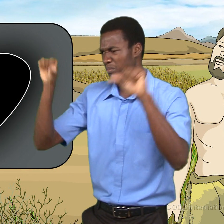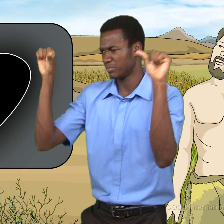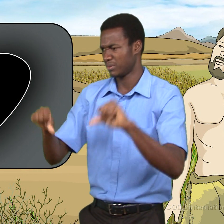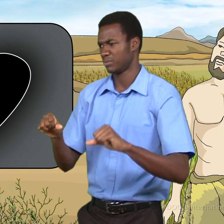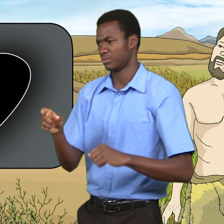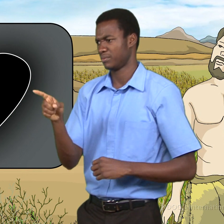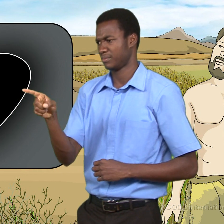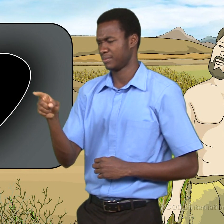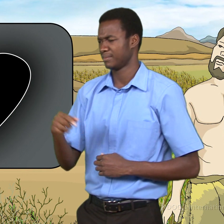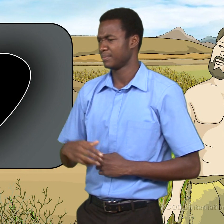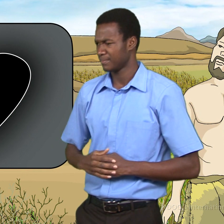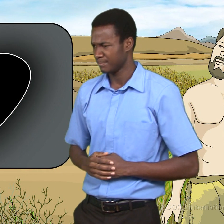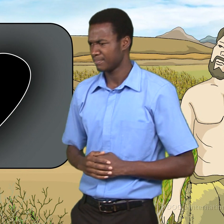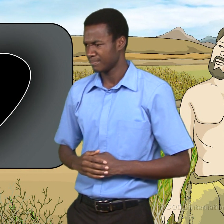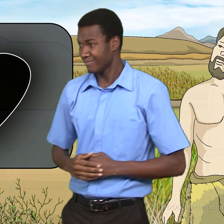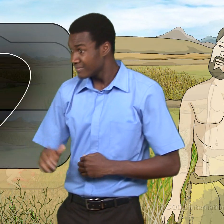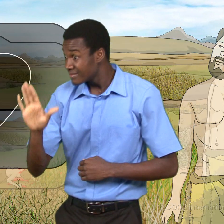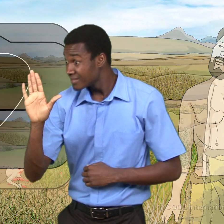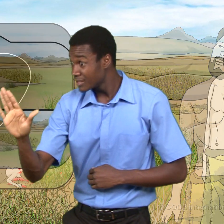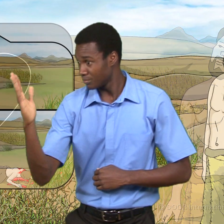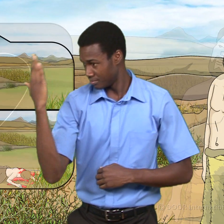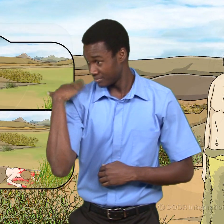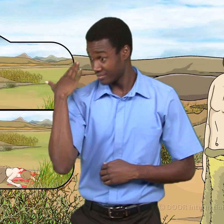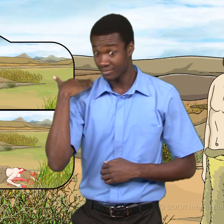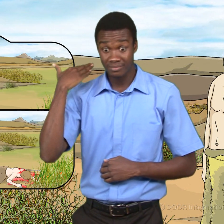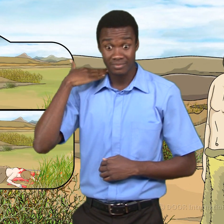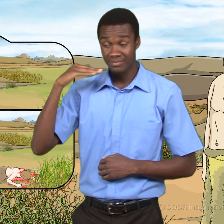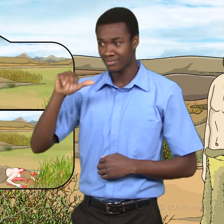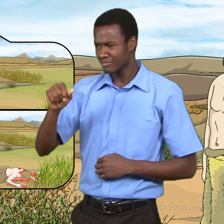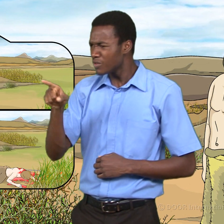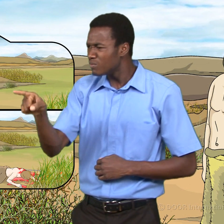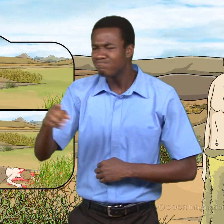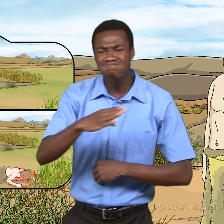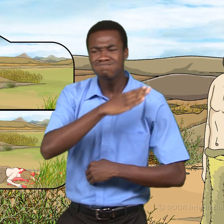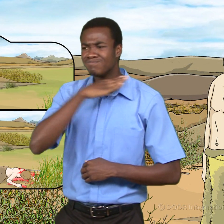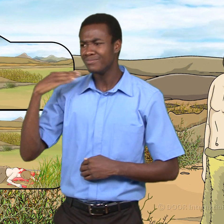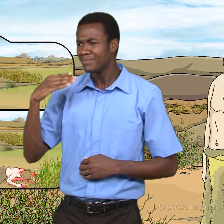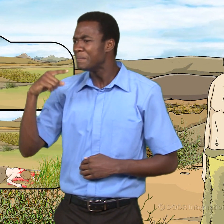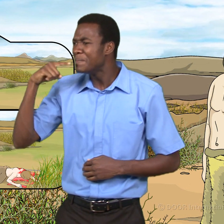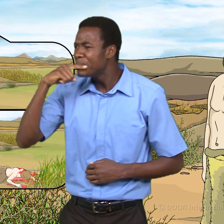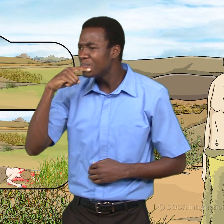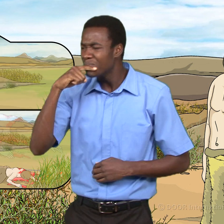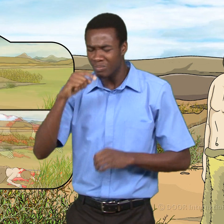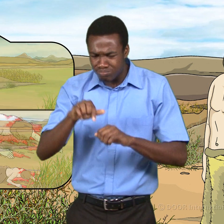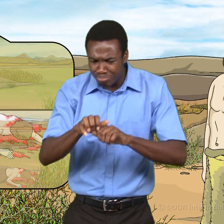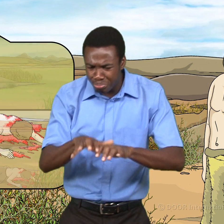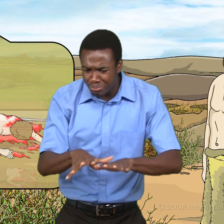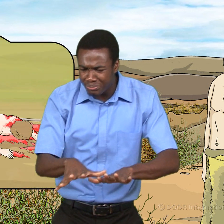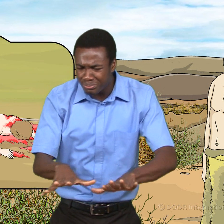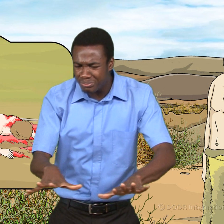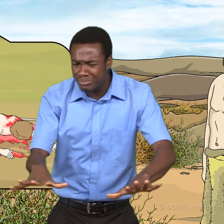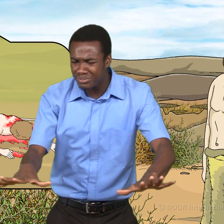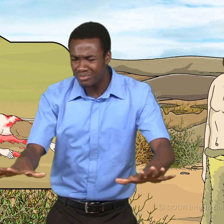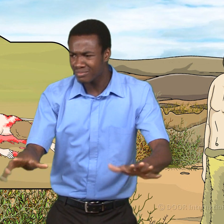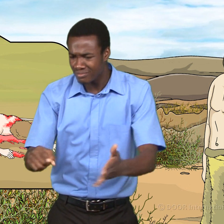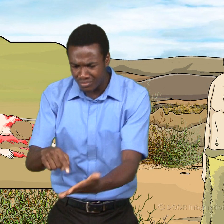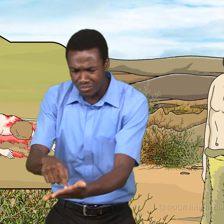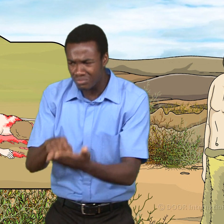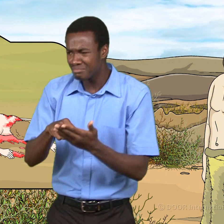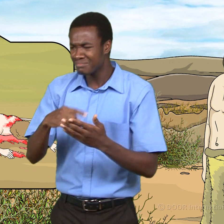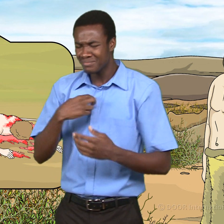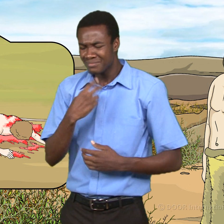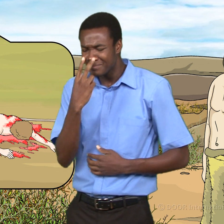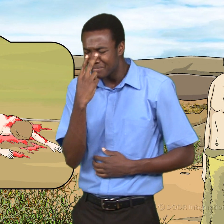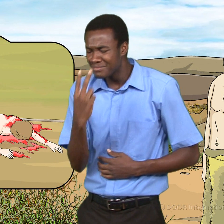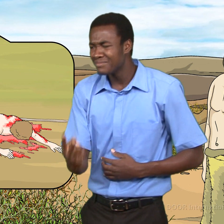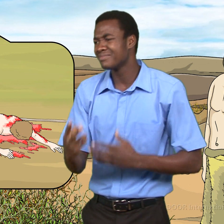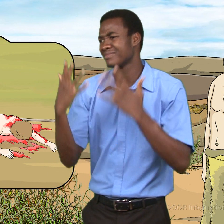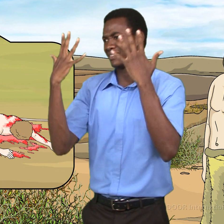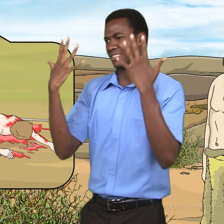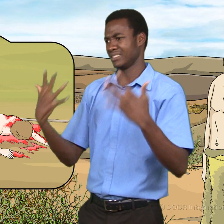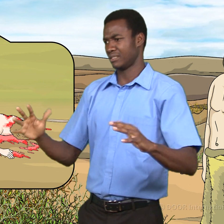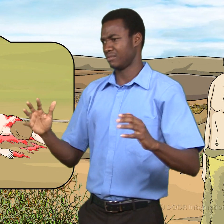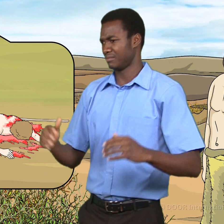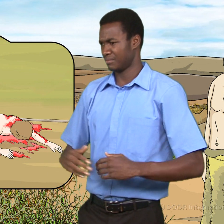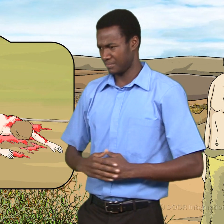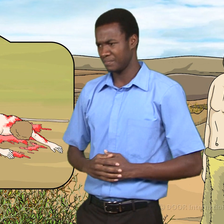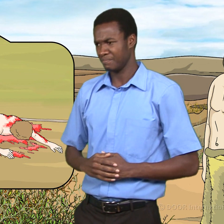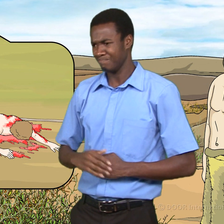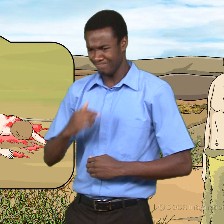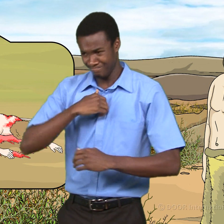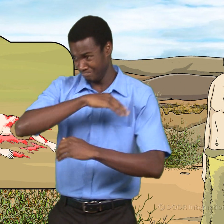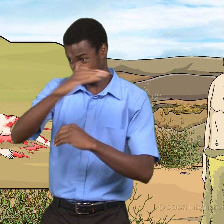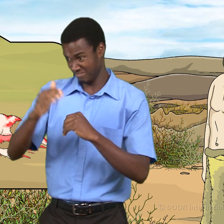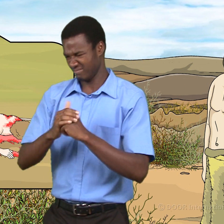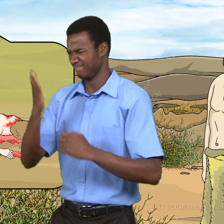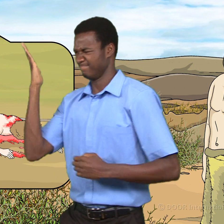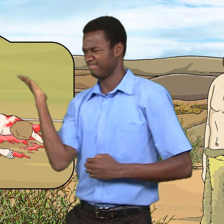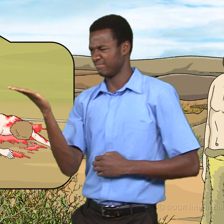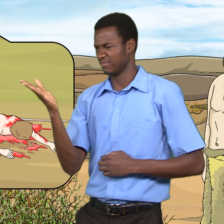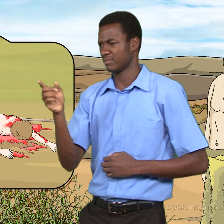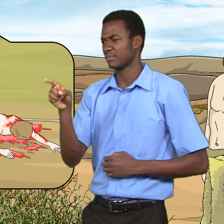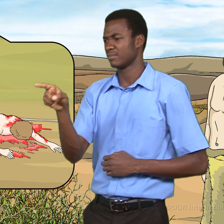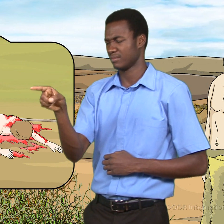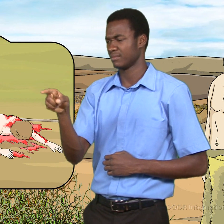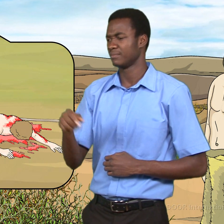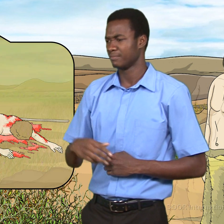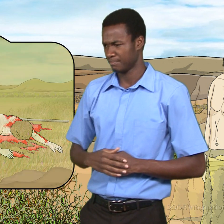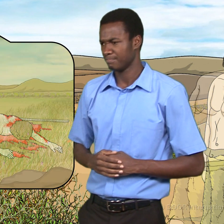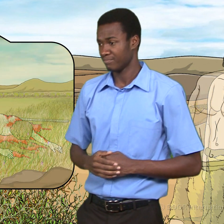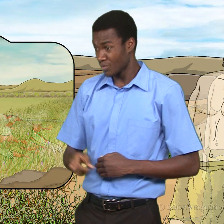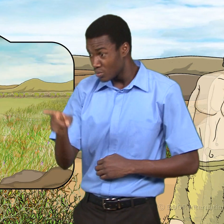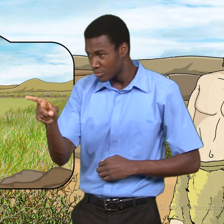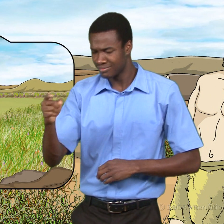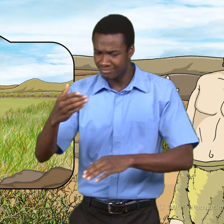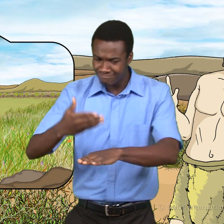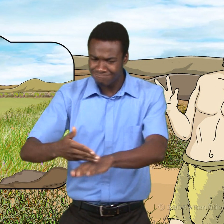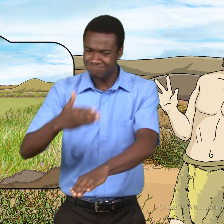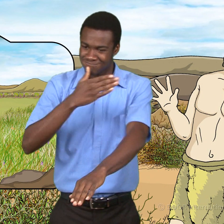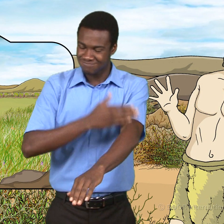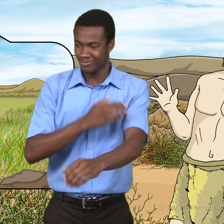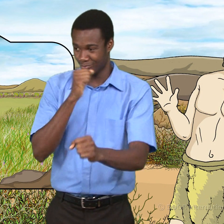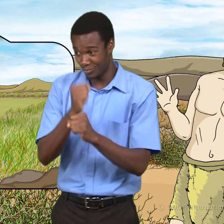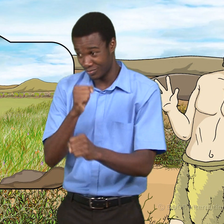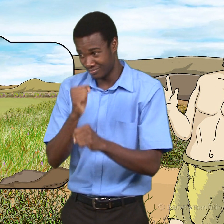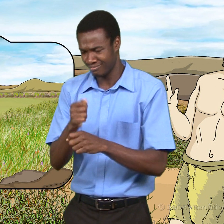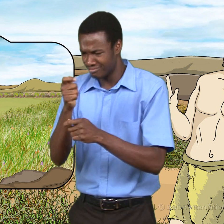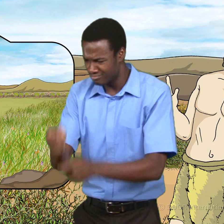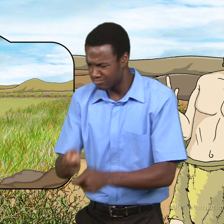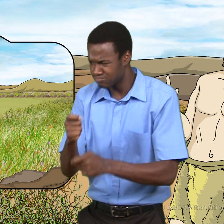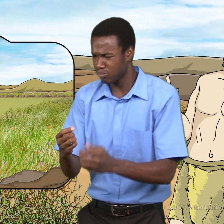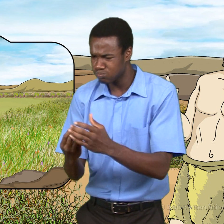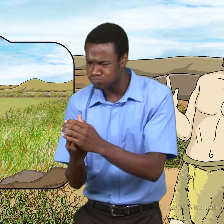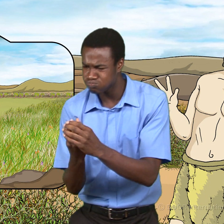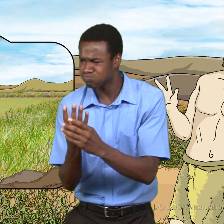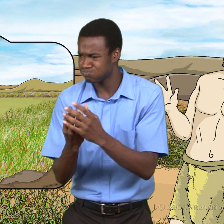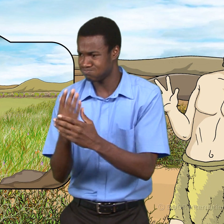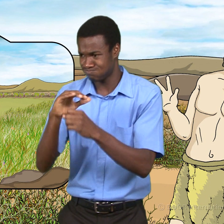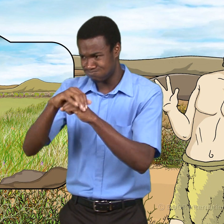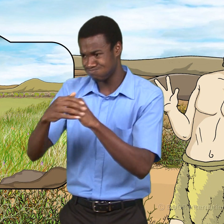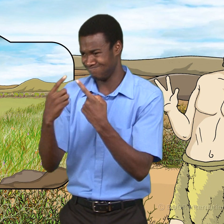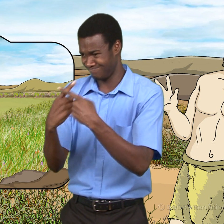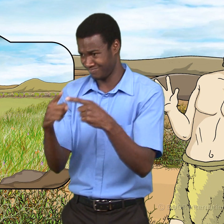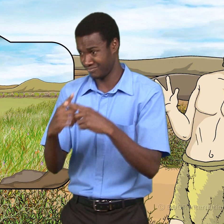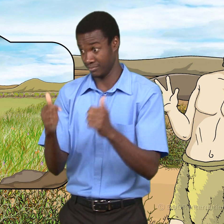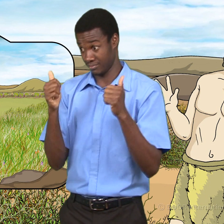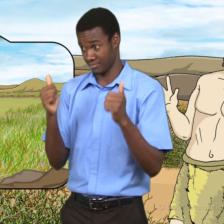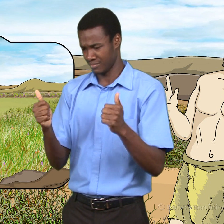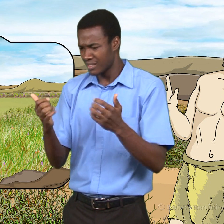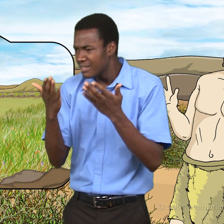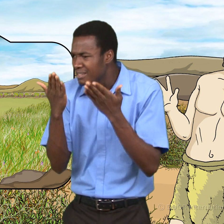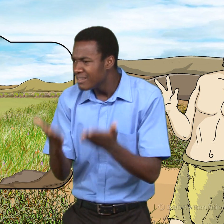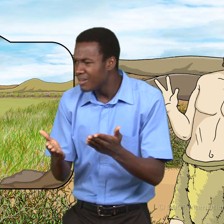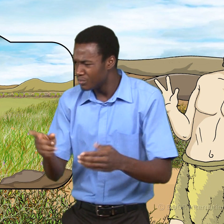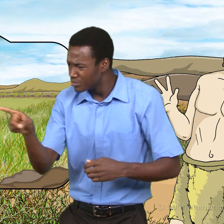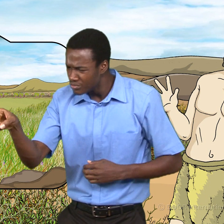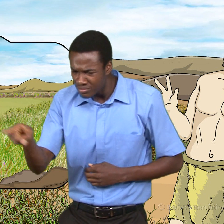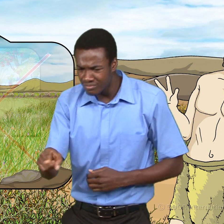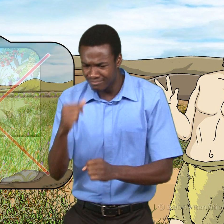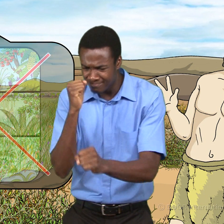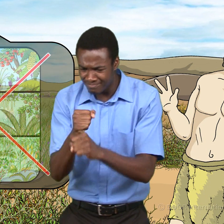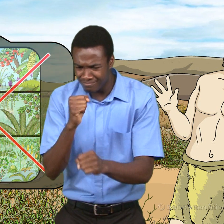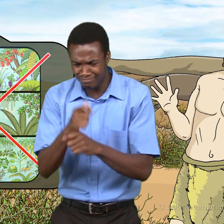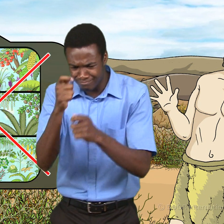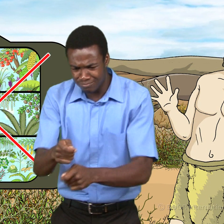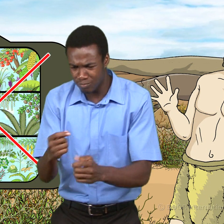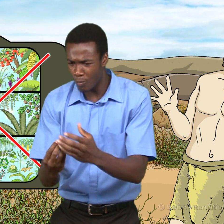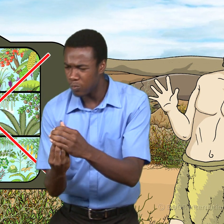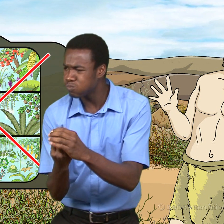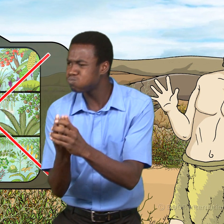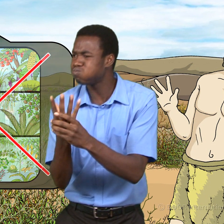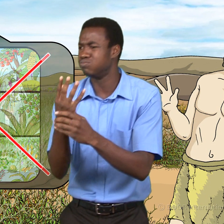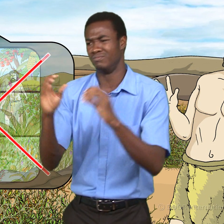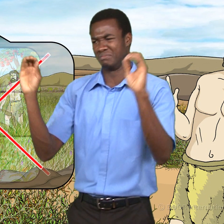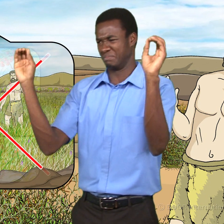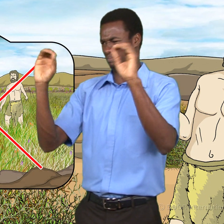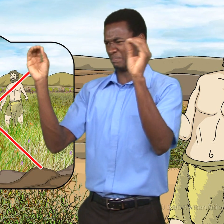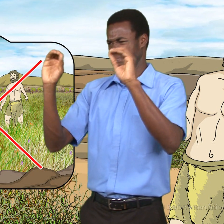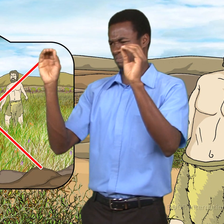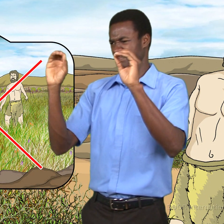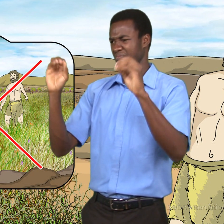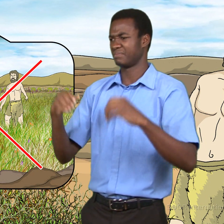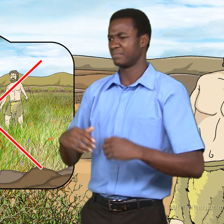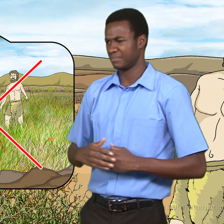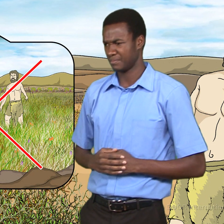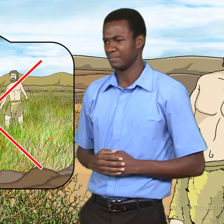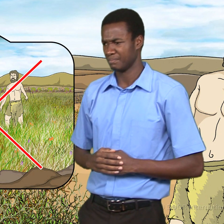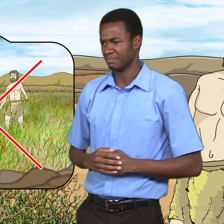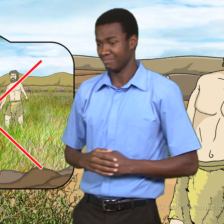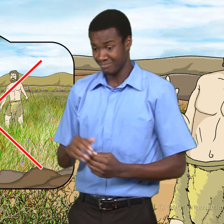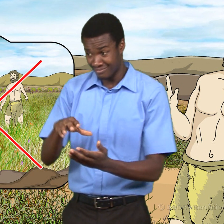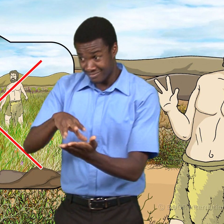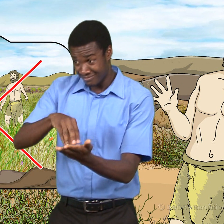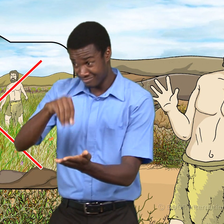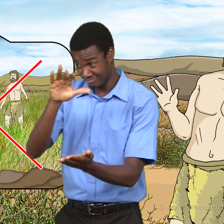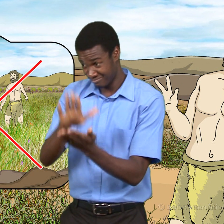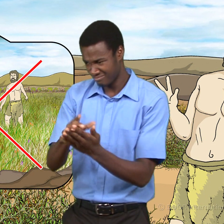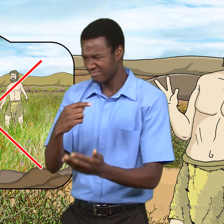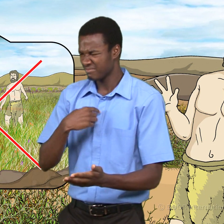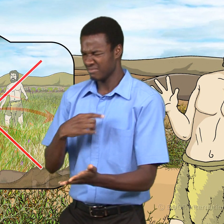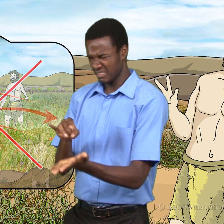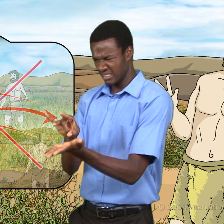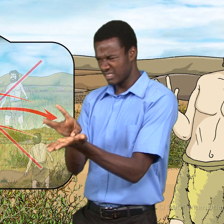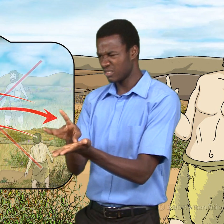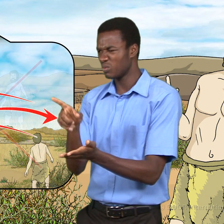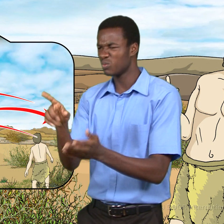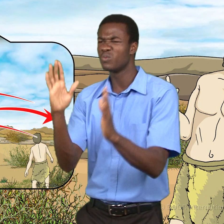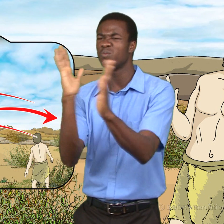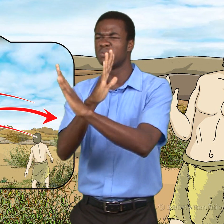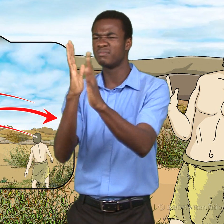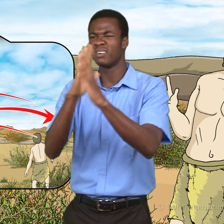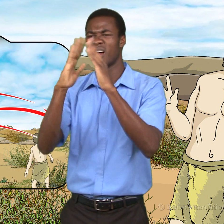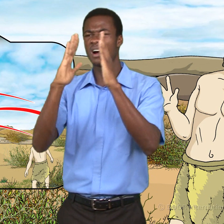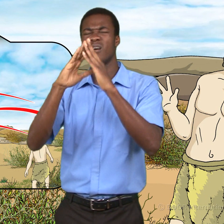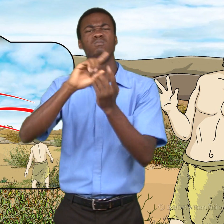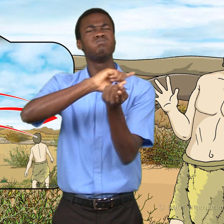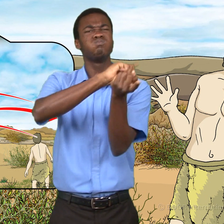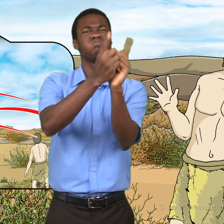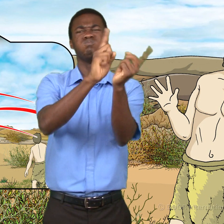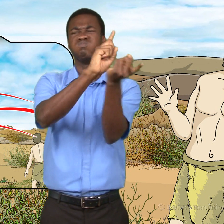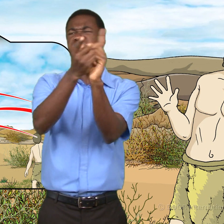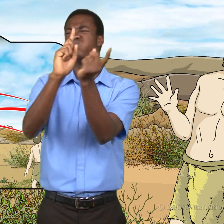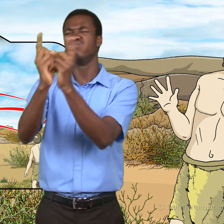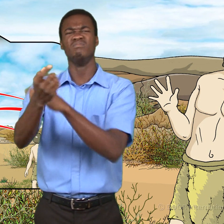Now you are cursed and banished from the ground, which has opened its mouth to receive your brother’s blood from your hand. When you till the ground, it will no longer yield its produce to you.